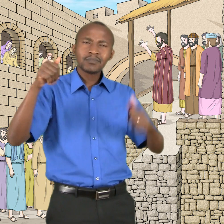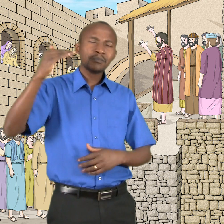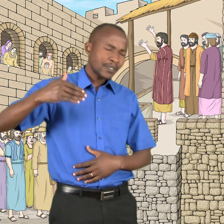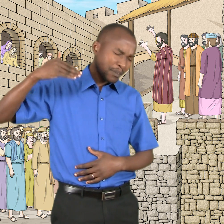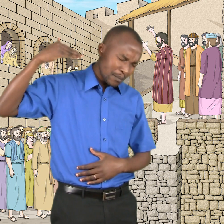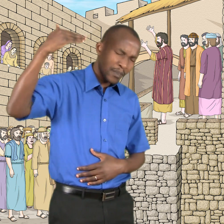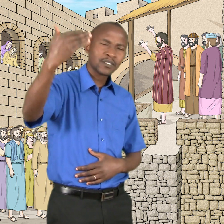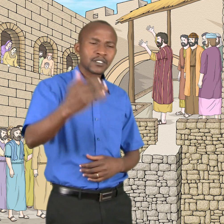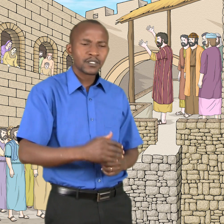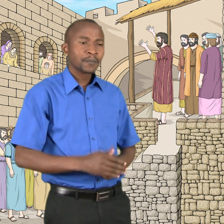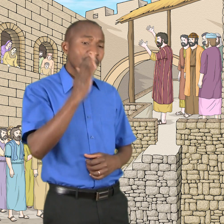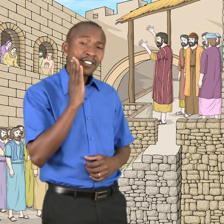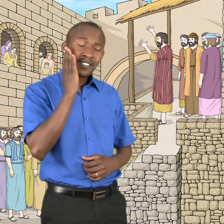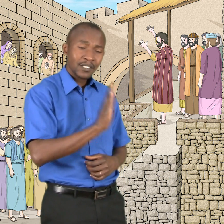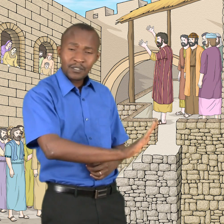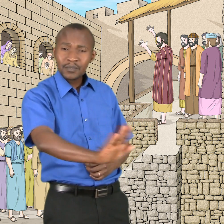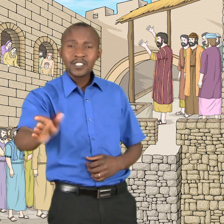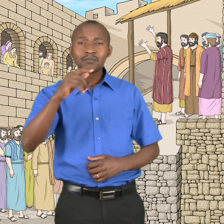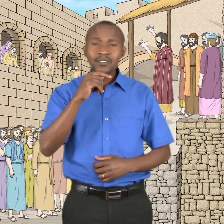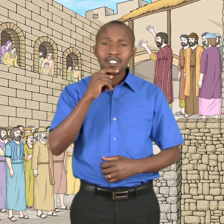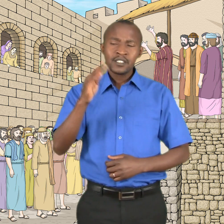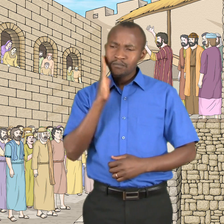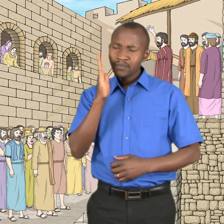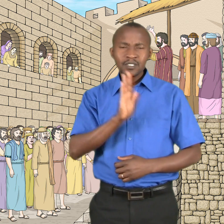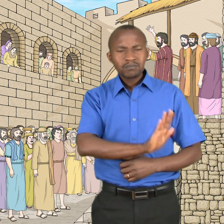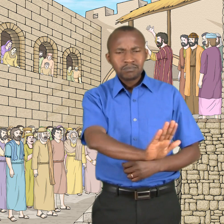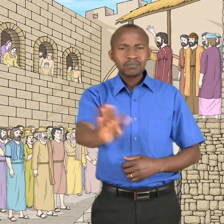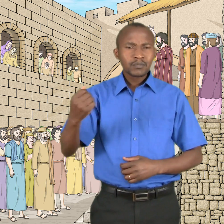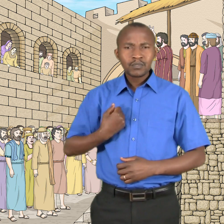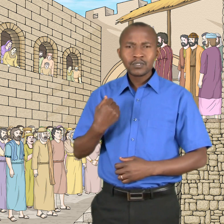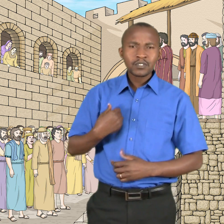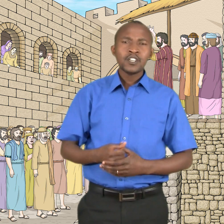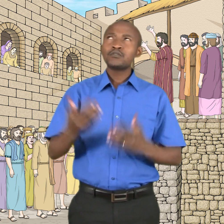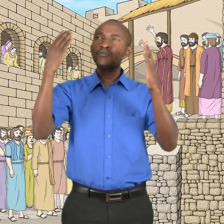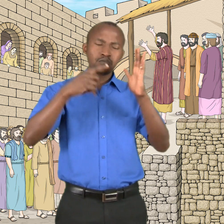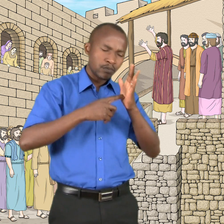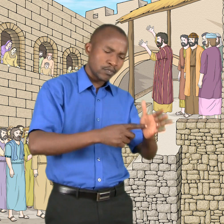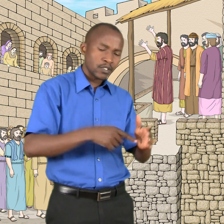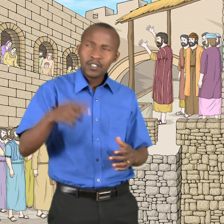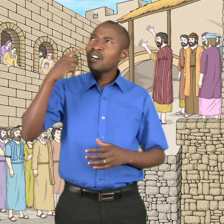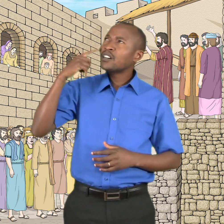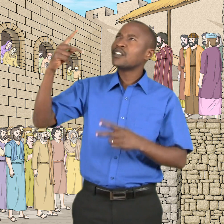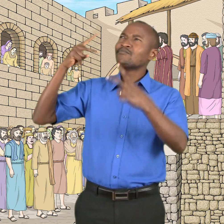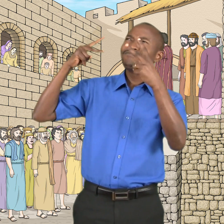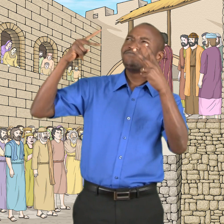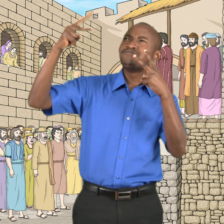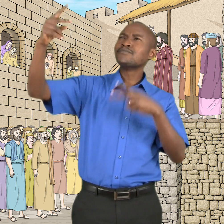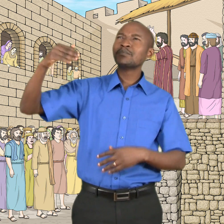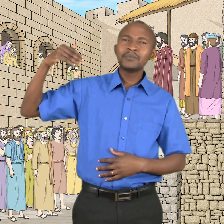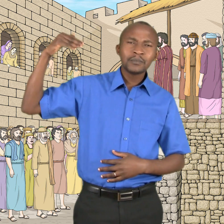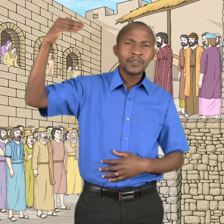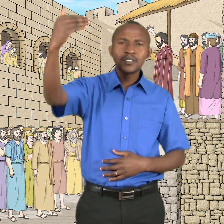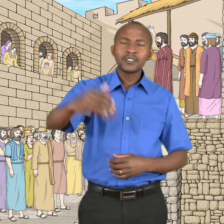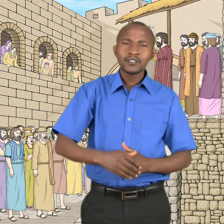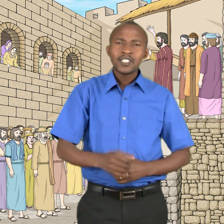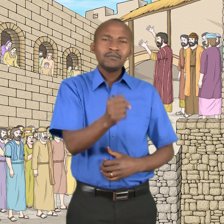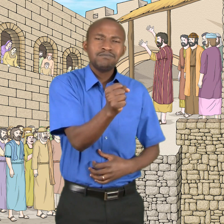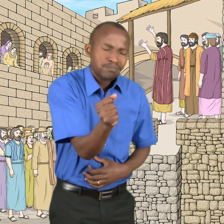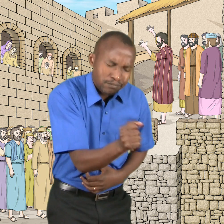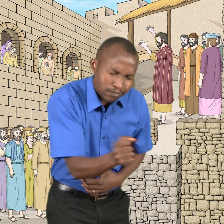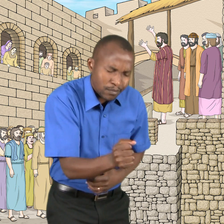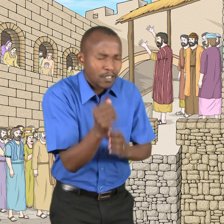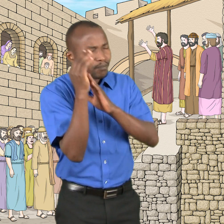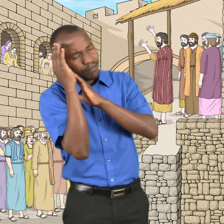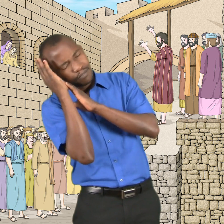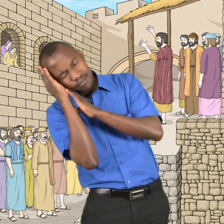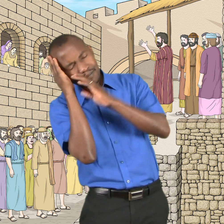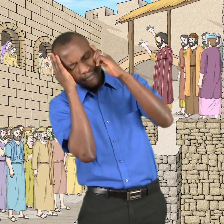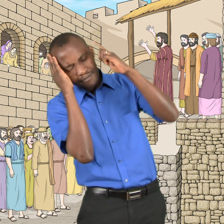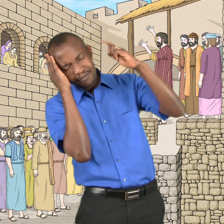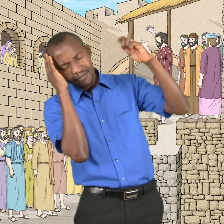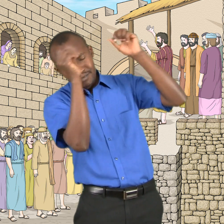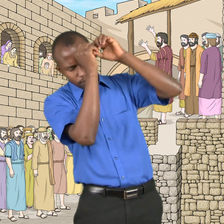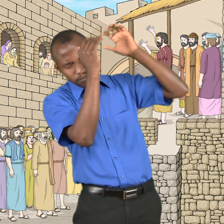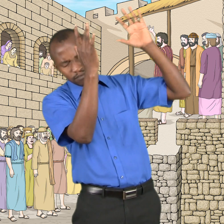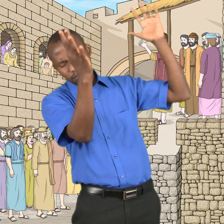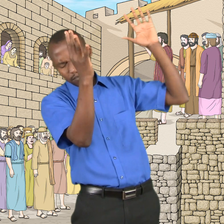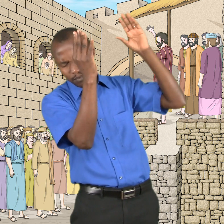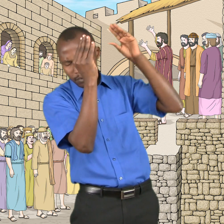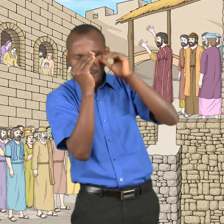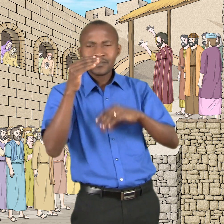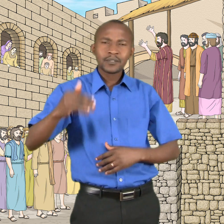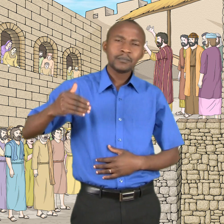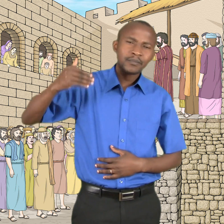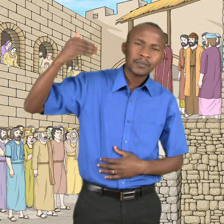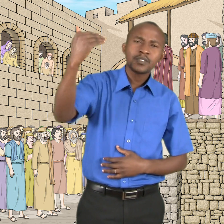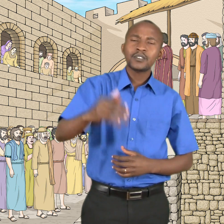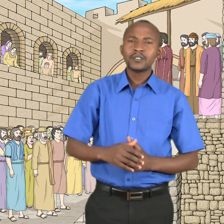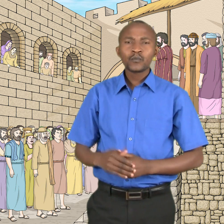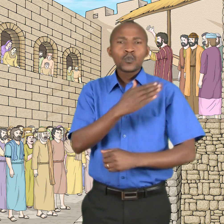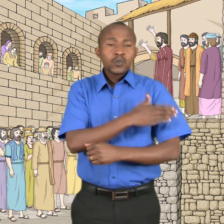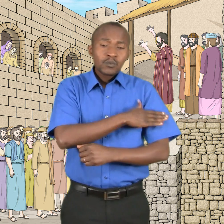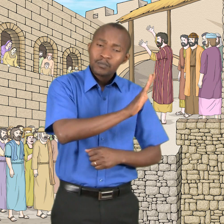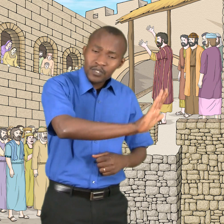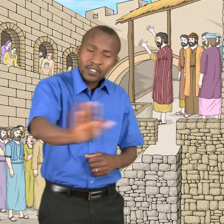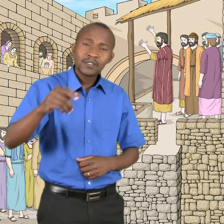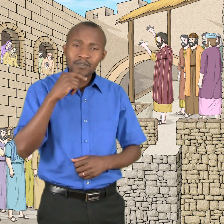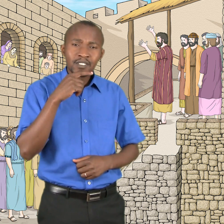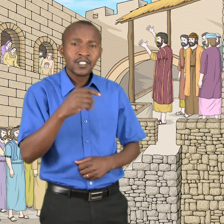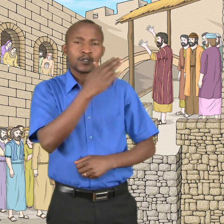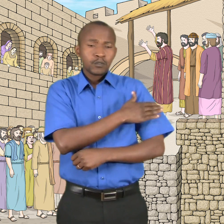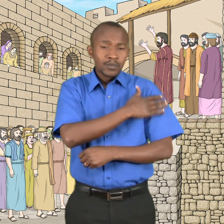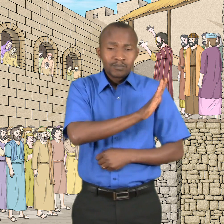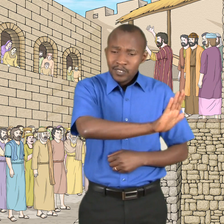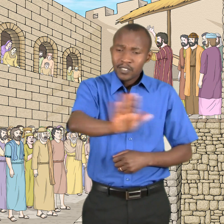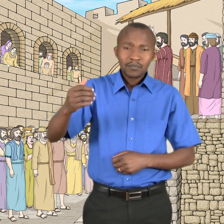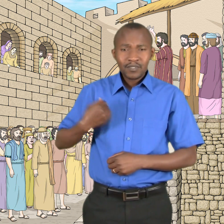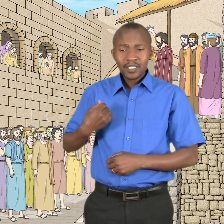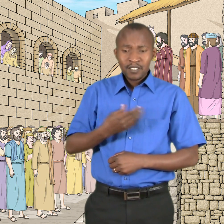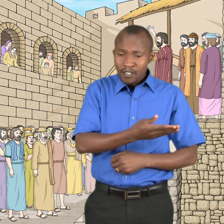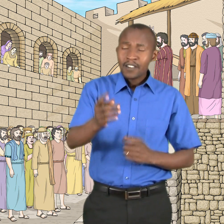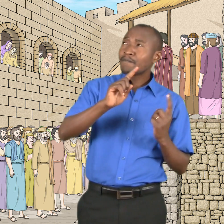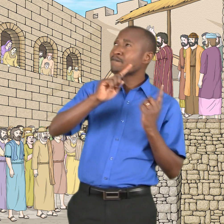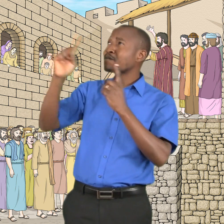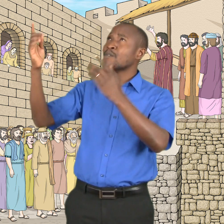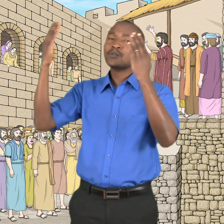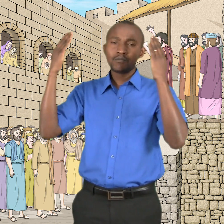Your sons and daughters will prophesy, your young men will see visions, your old men will dream dreams.